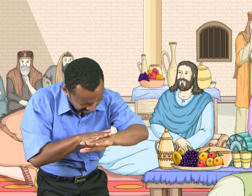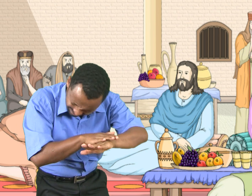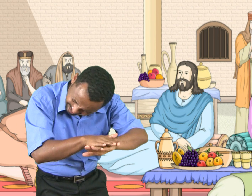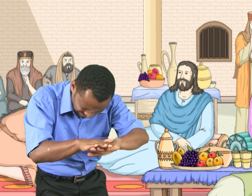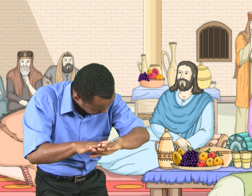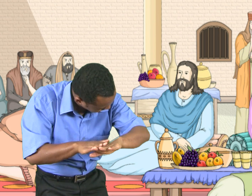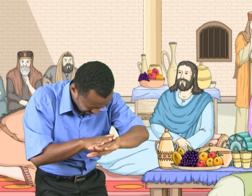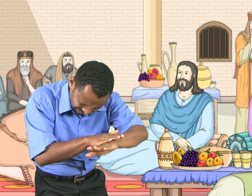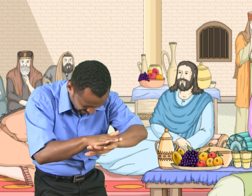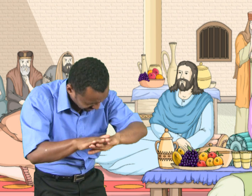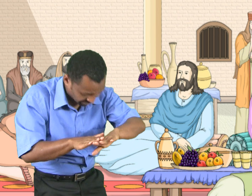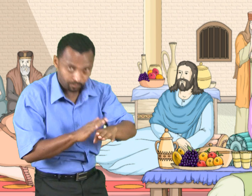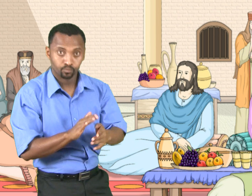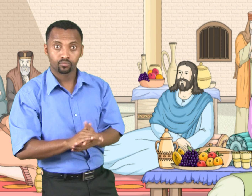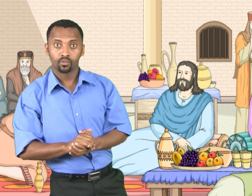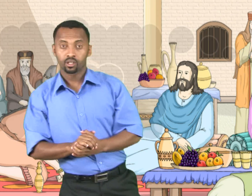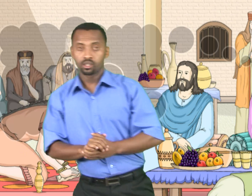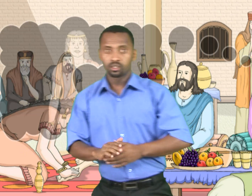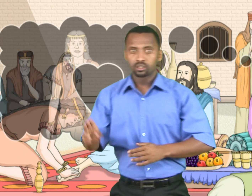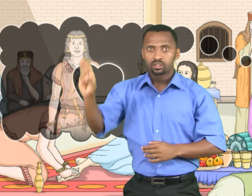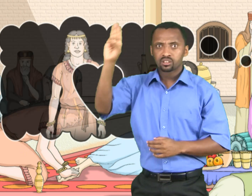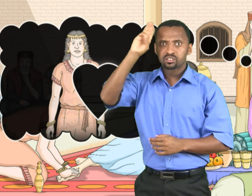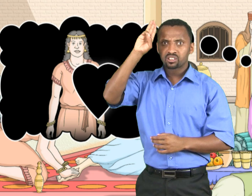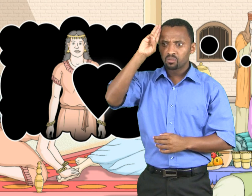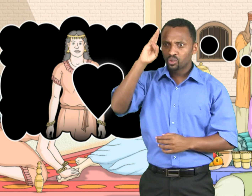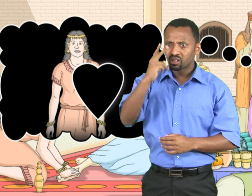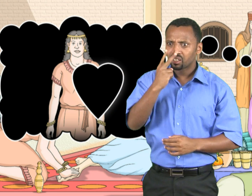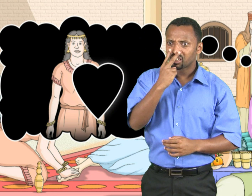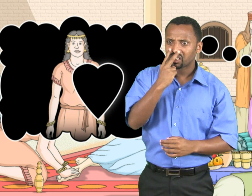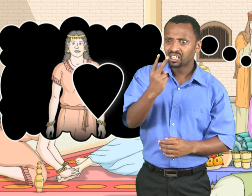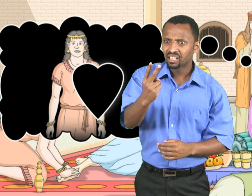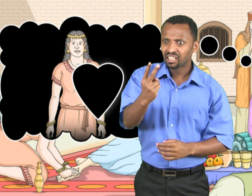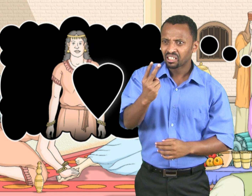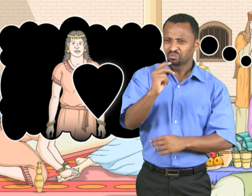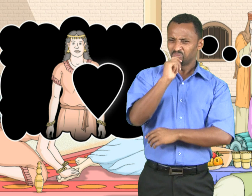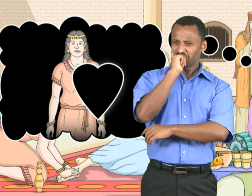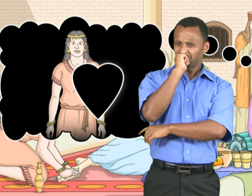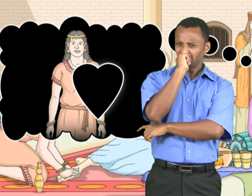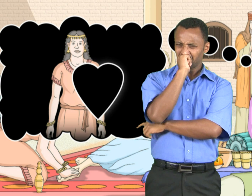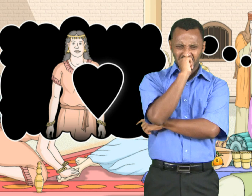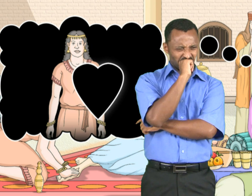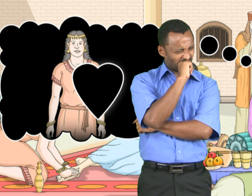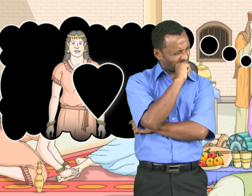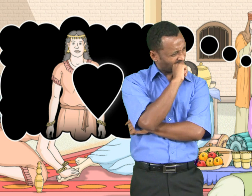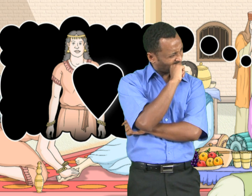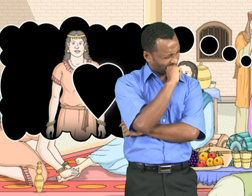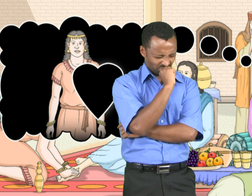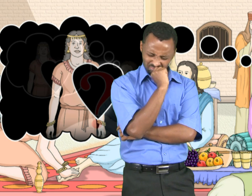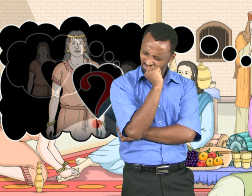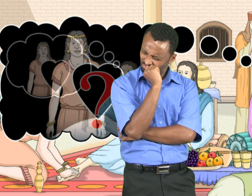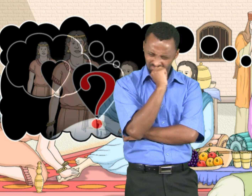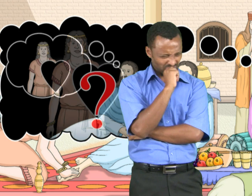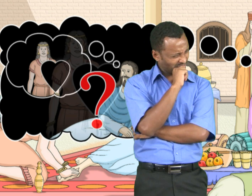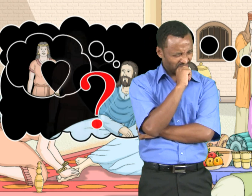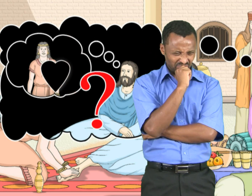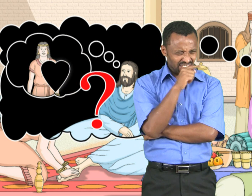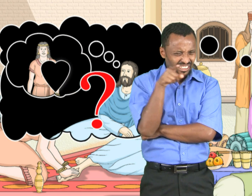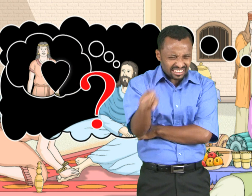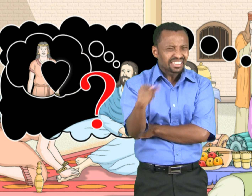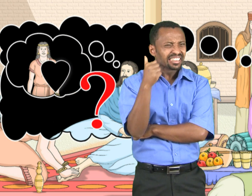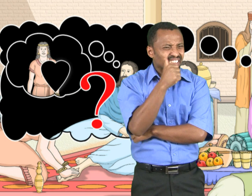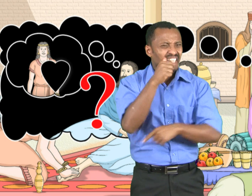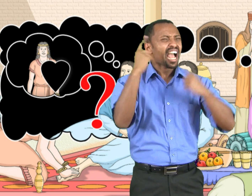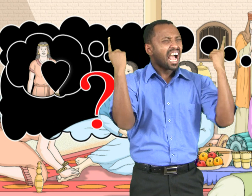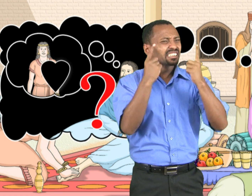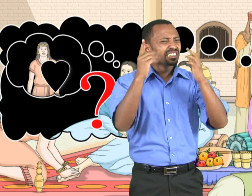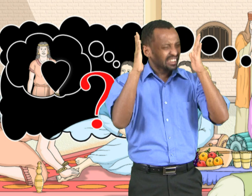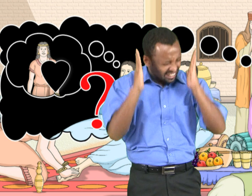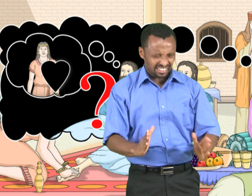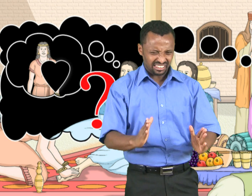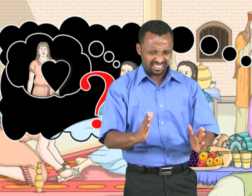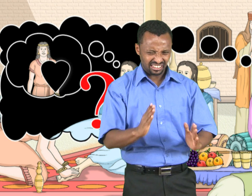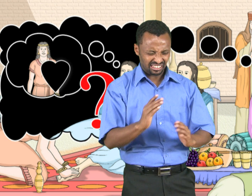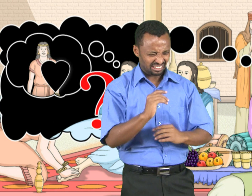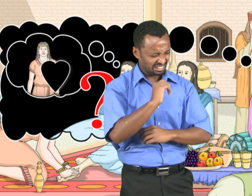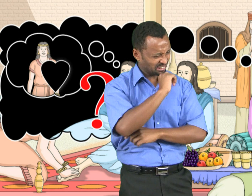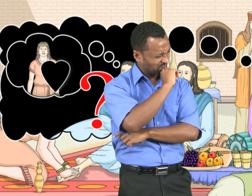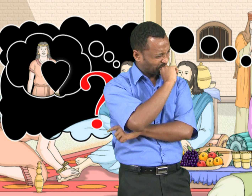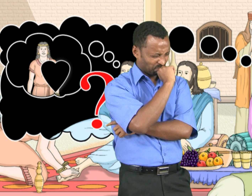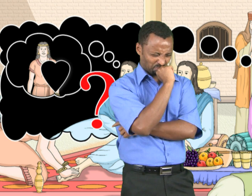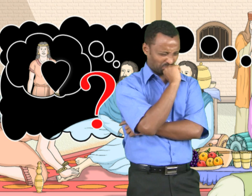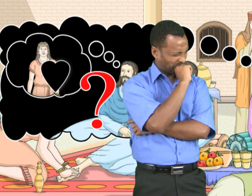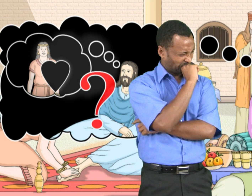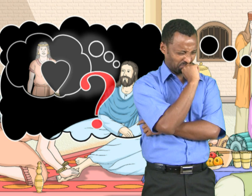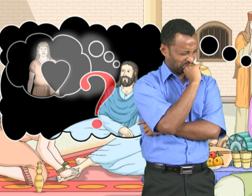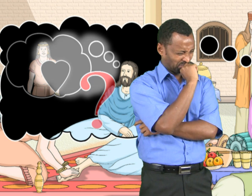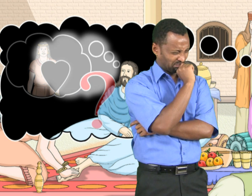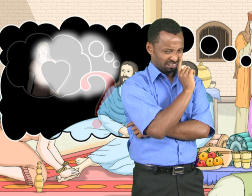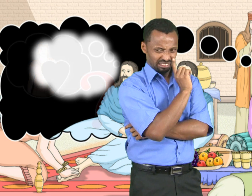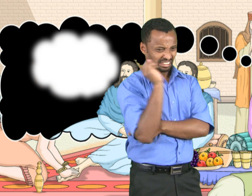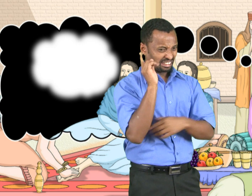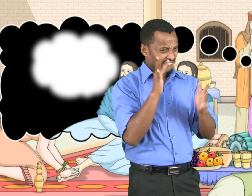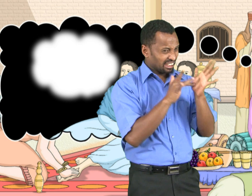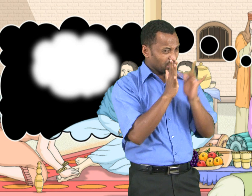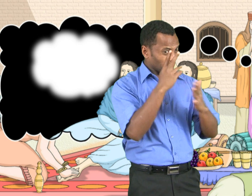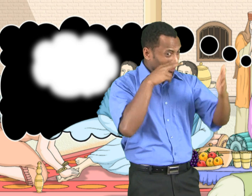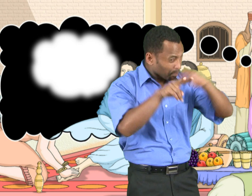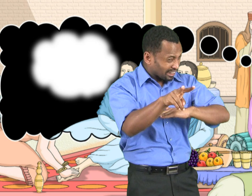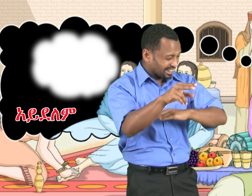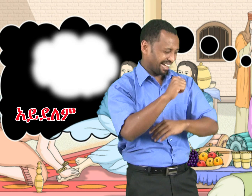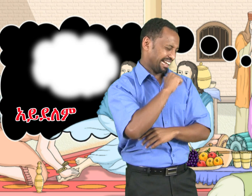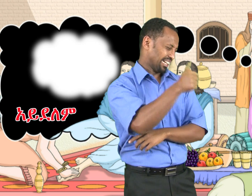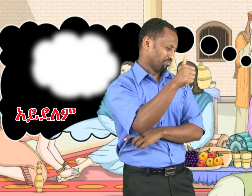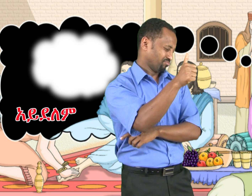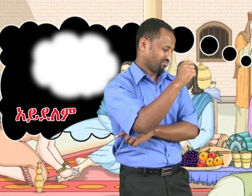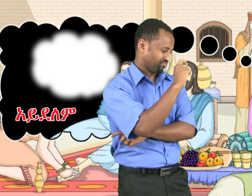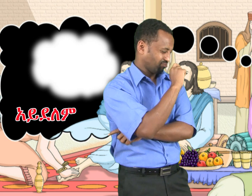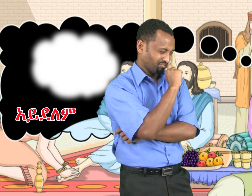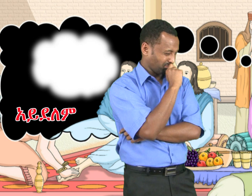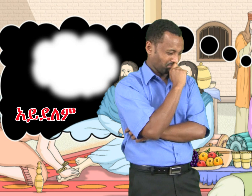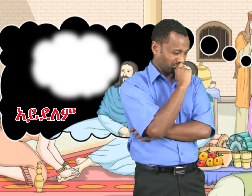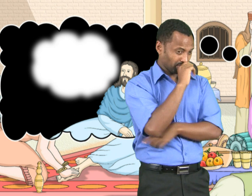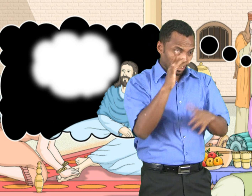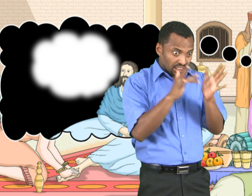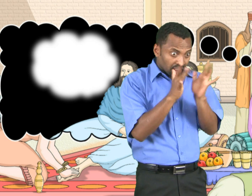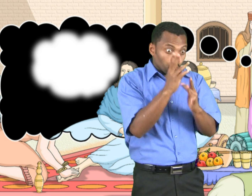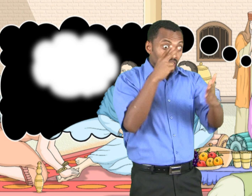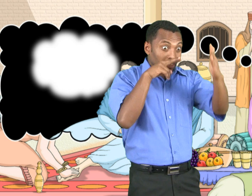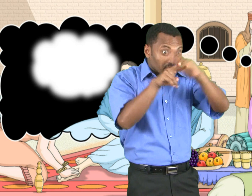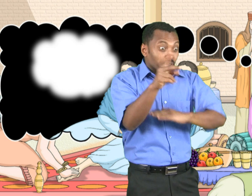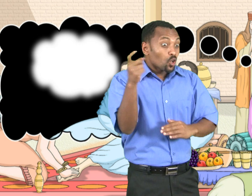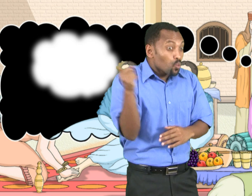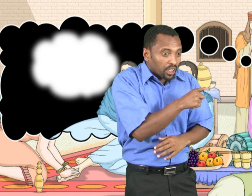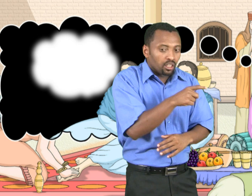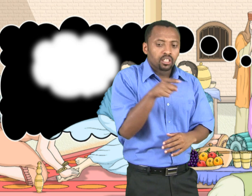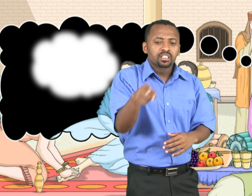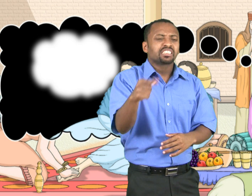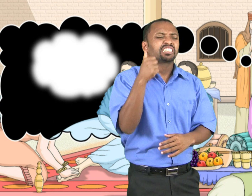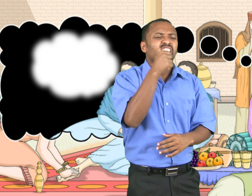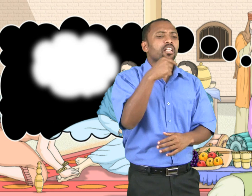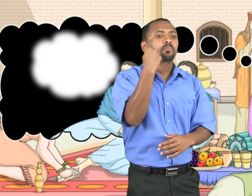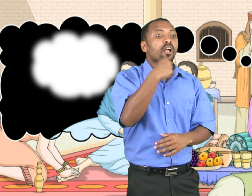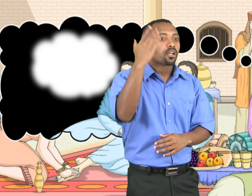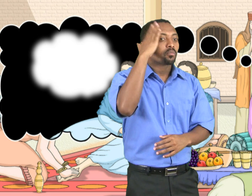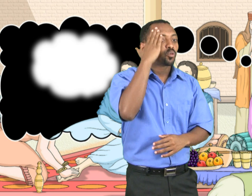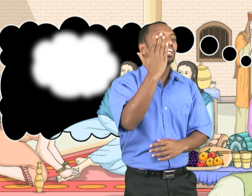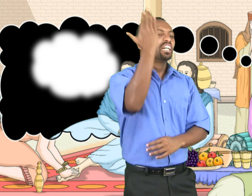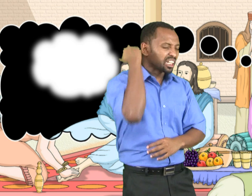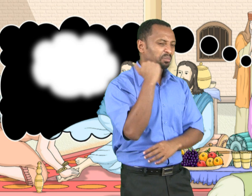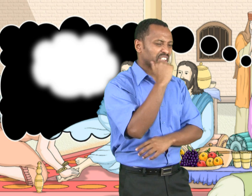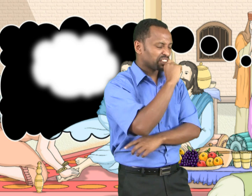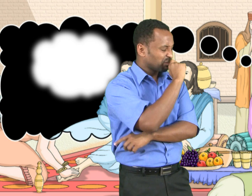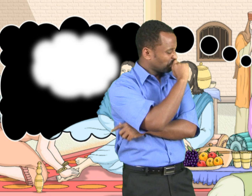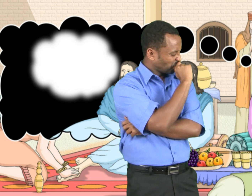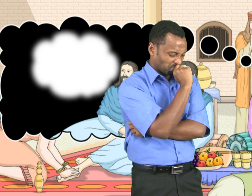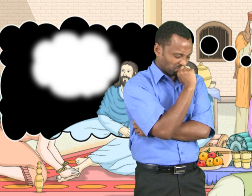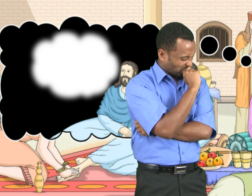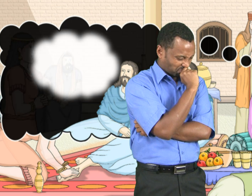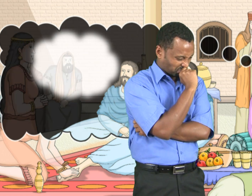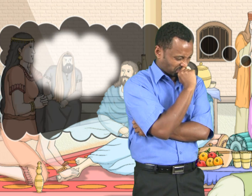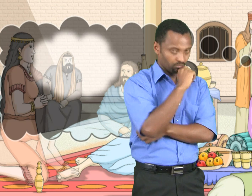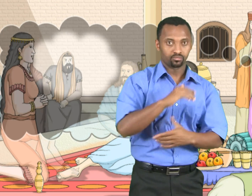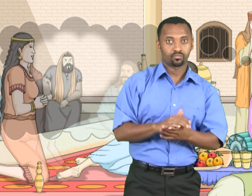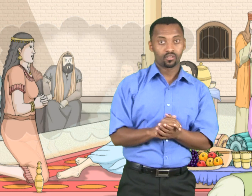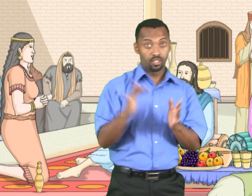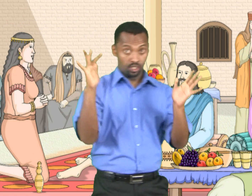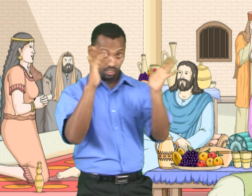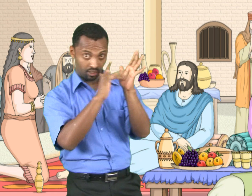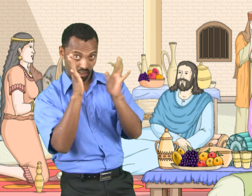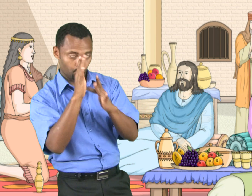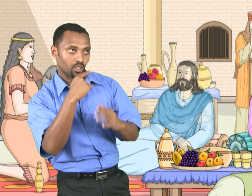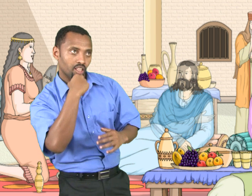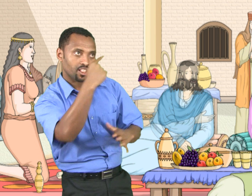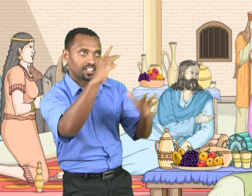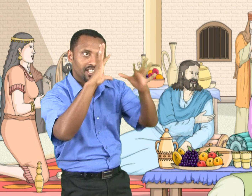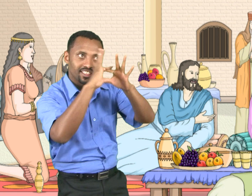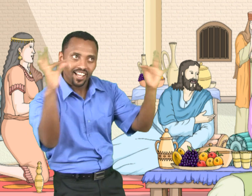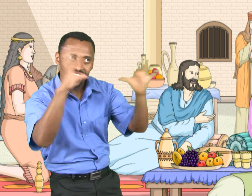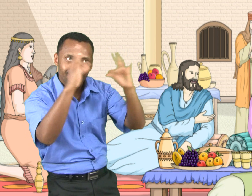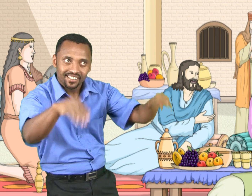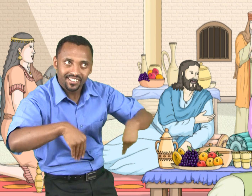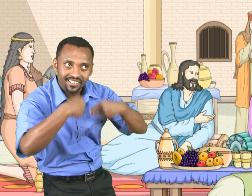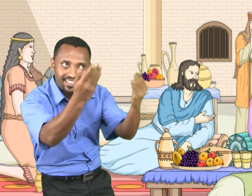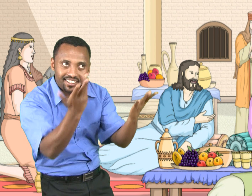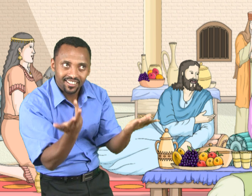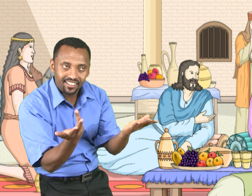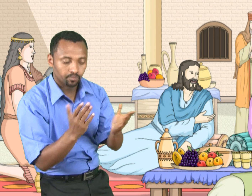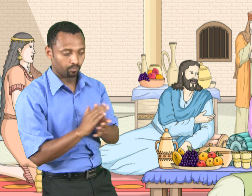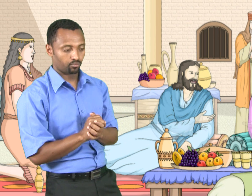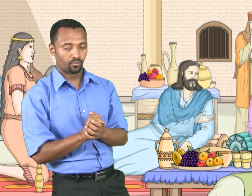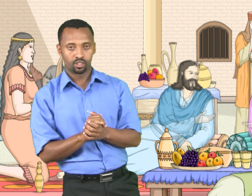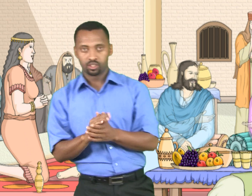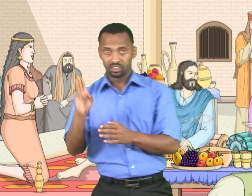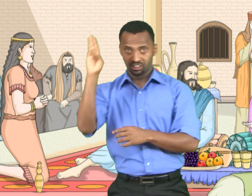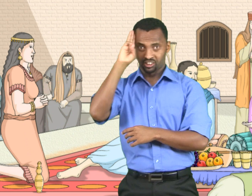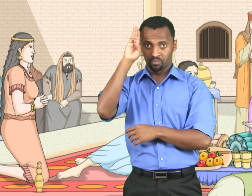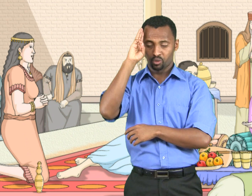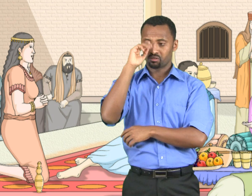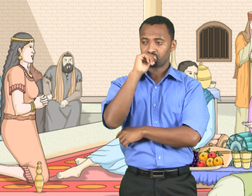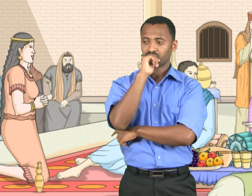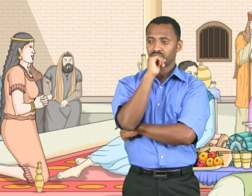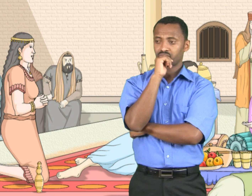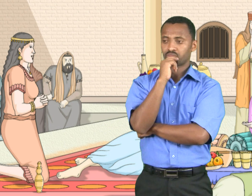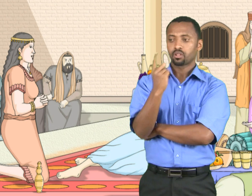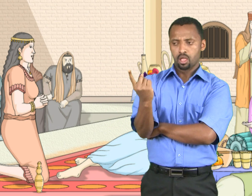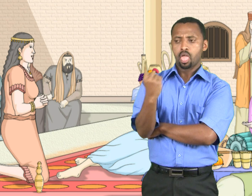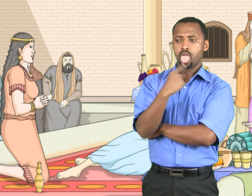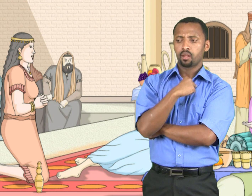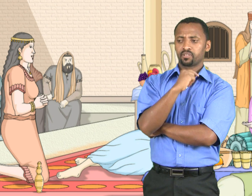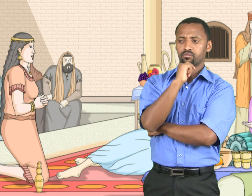When the Pharisee who had invited Jesus saw this, he said to himself, “If this man were a prophet, He would know who this is and what kind of woman is touching Him—for she is a sinner!”